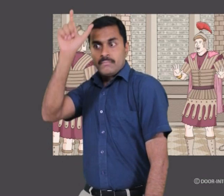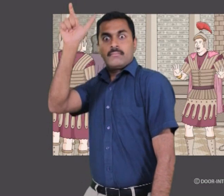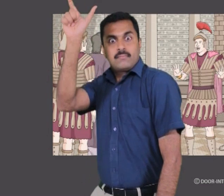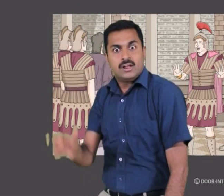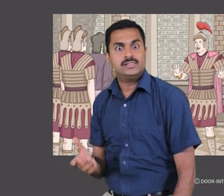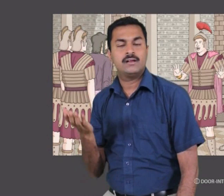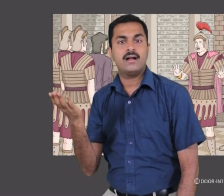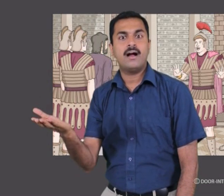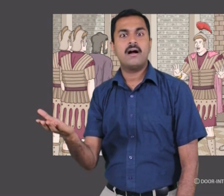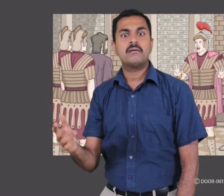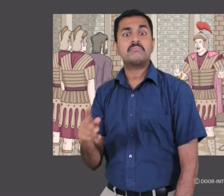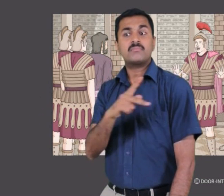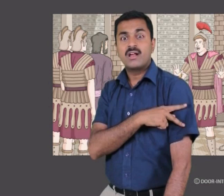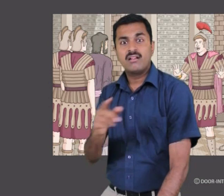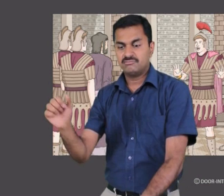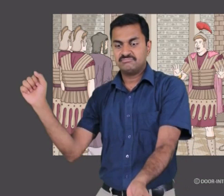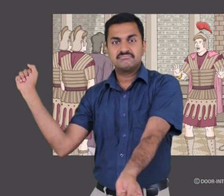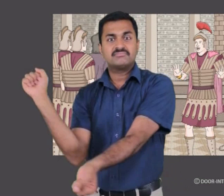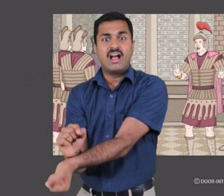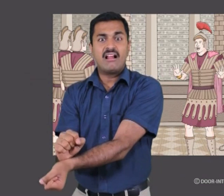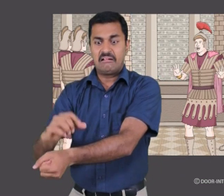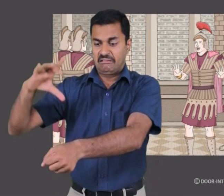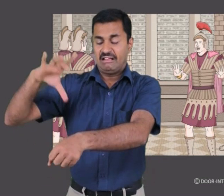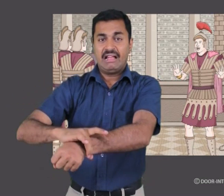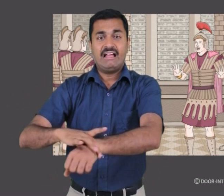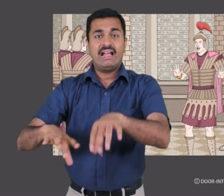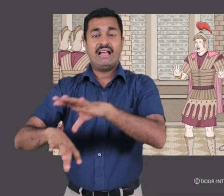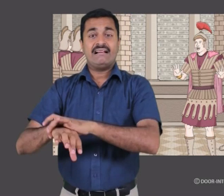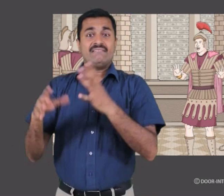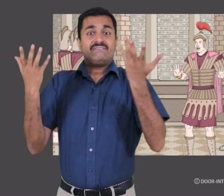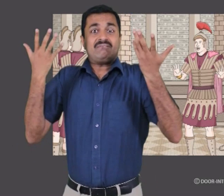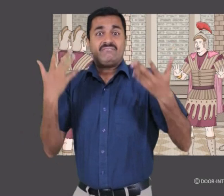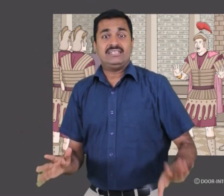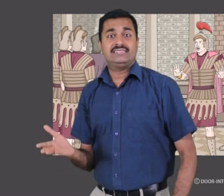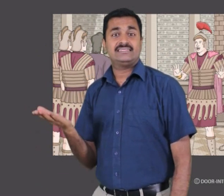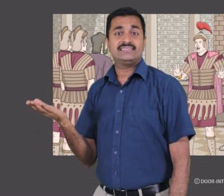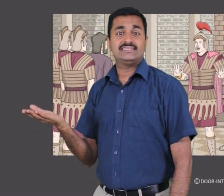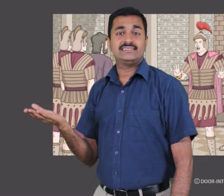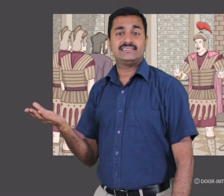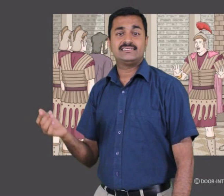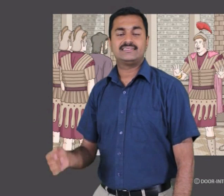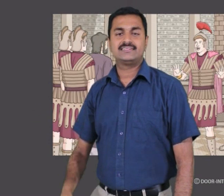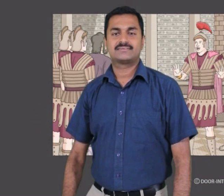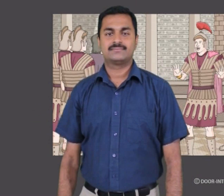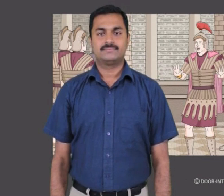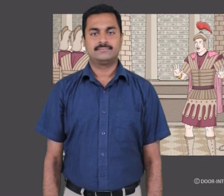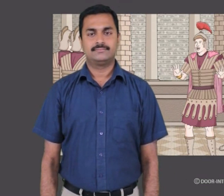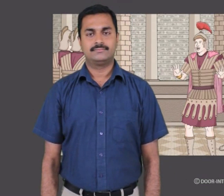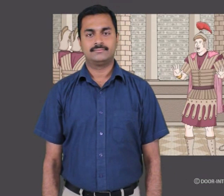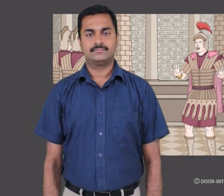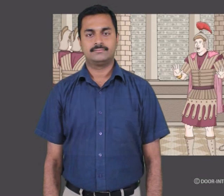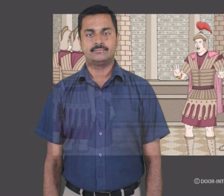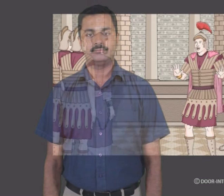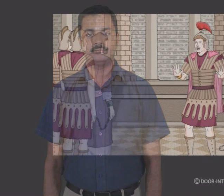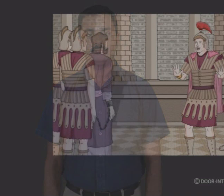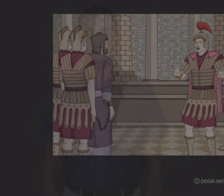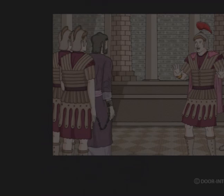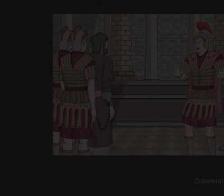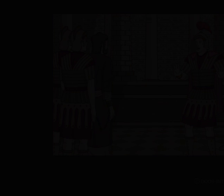Then he brought Paul down and had him stand before them.